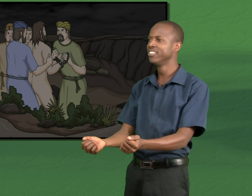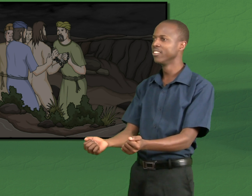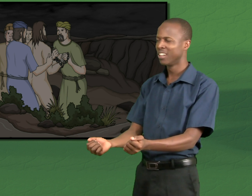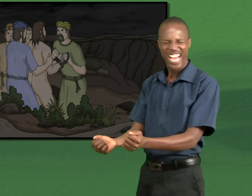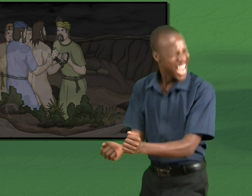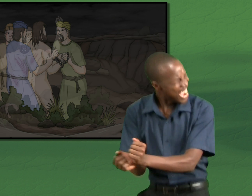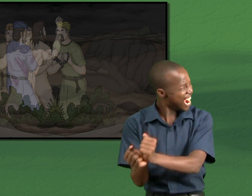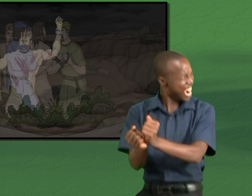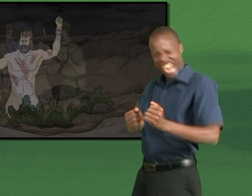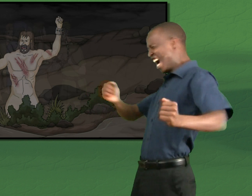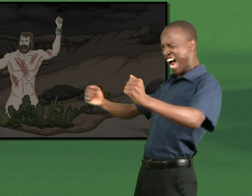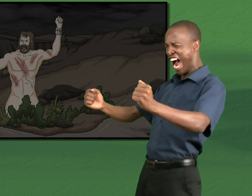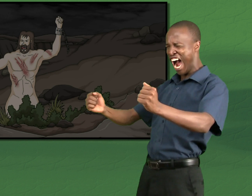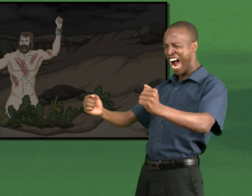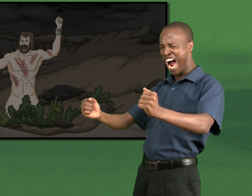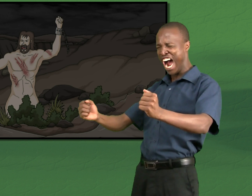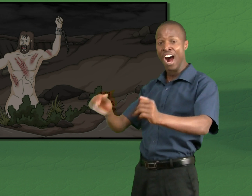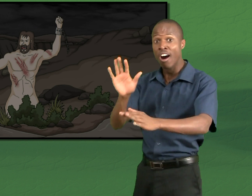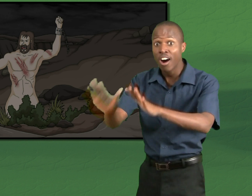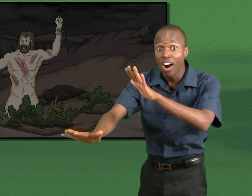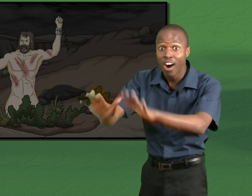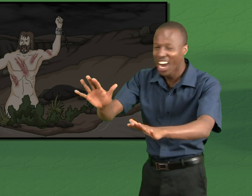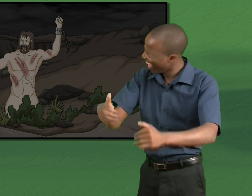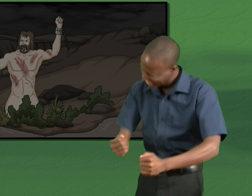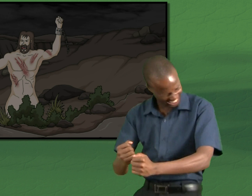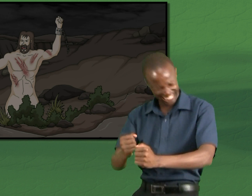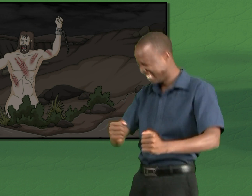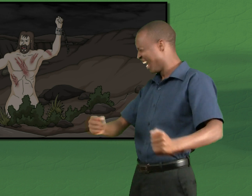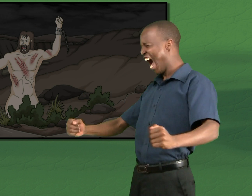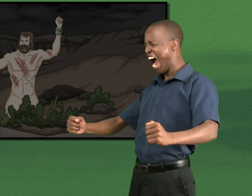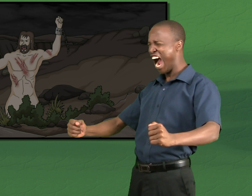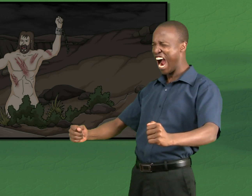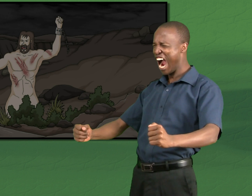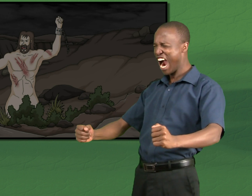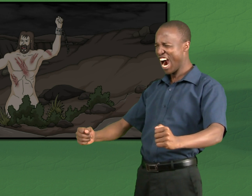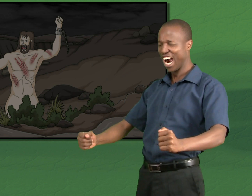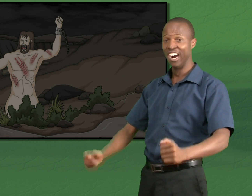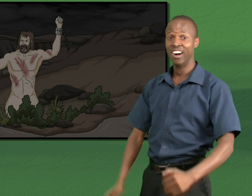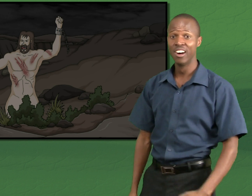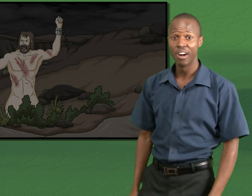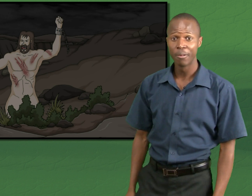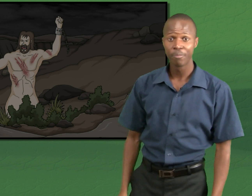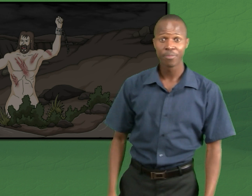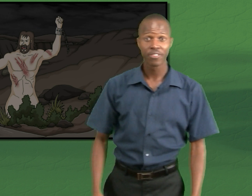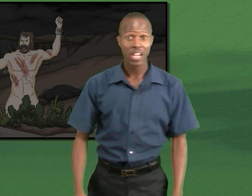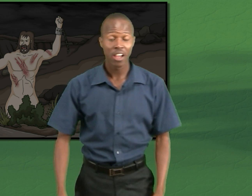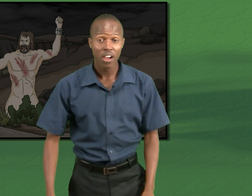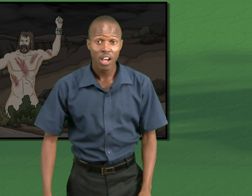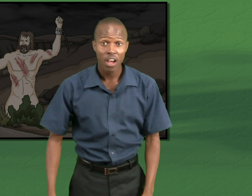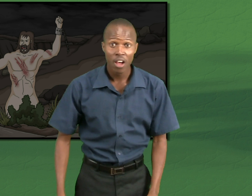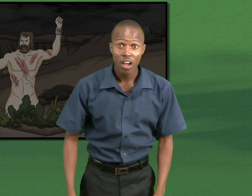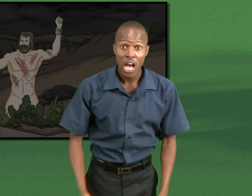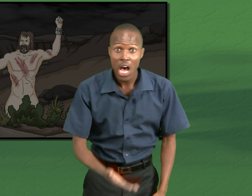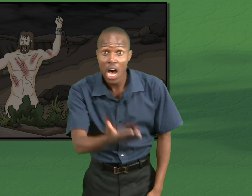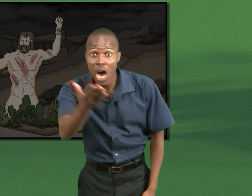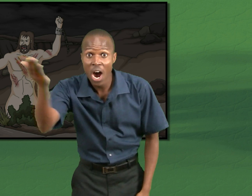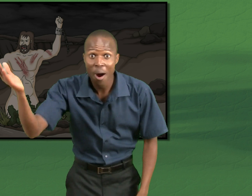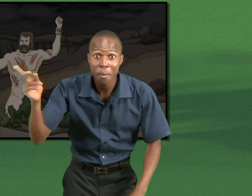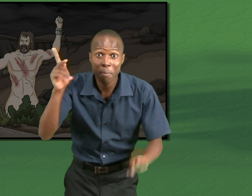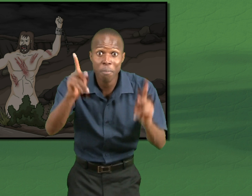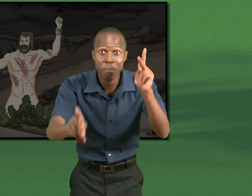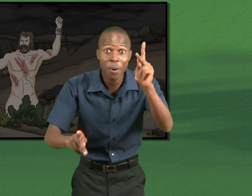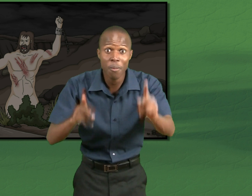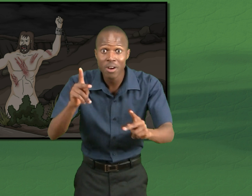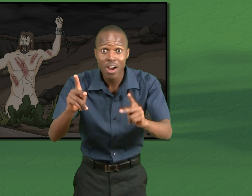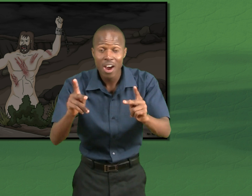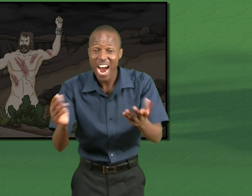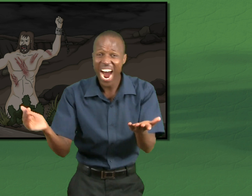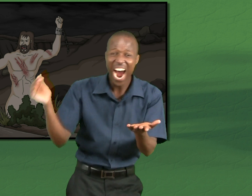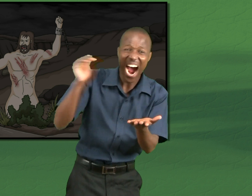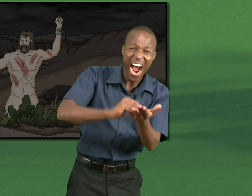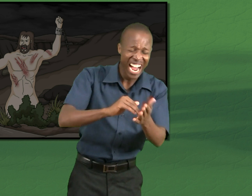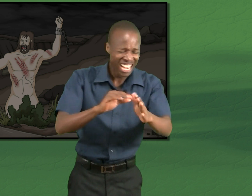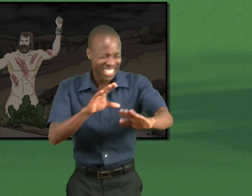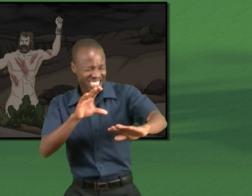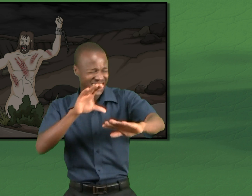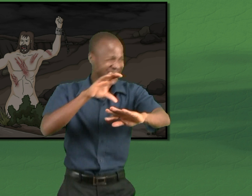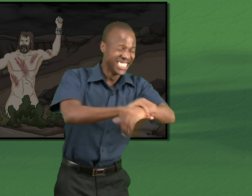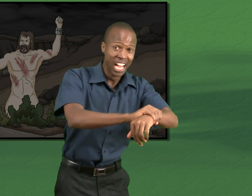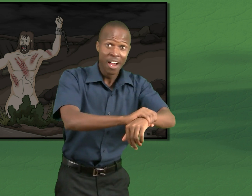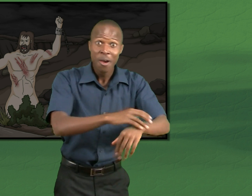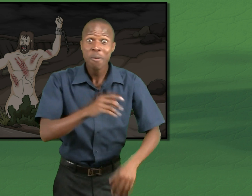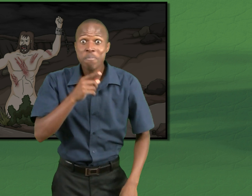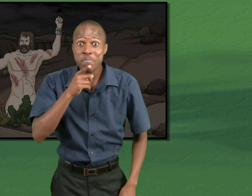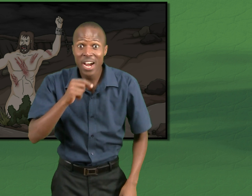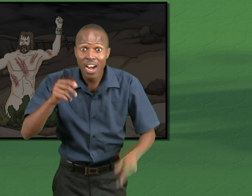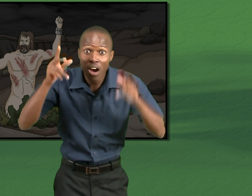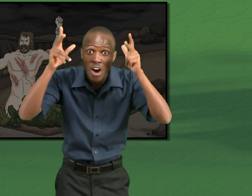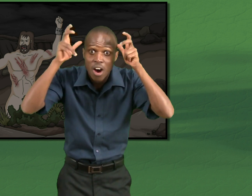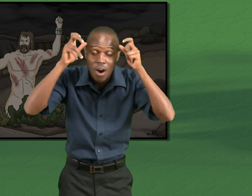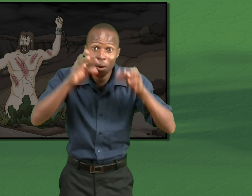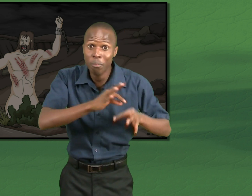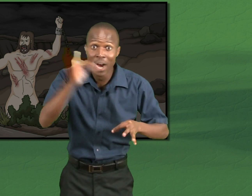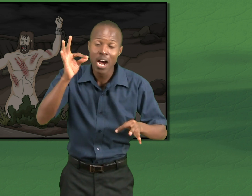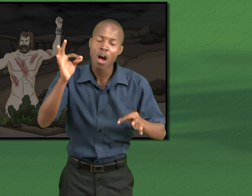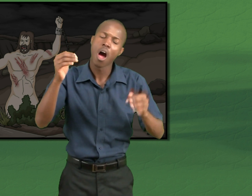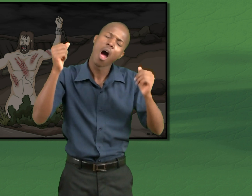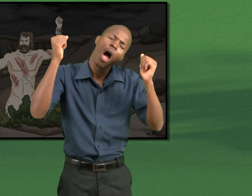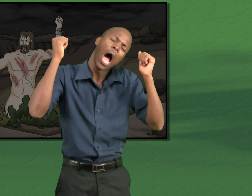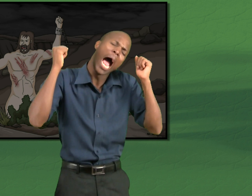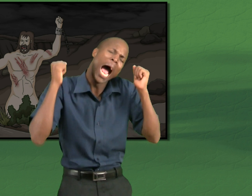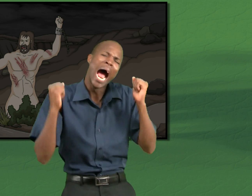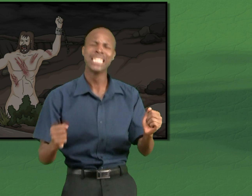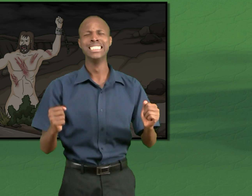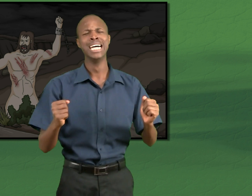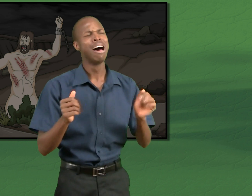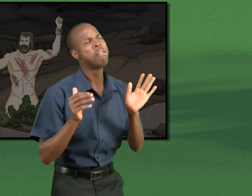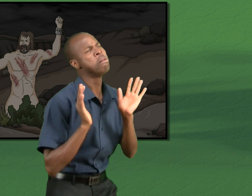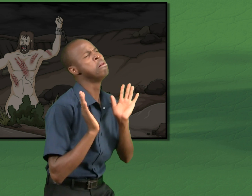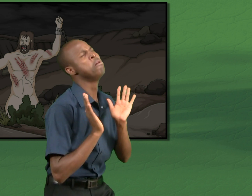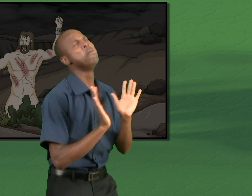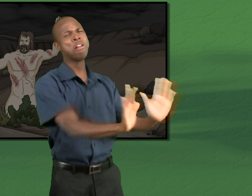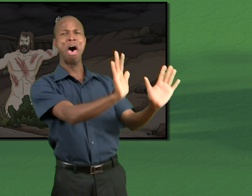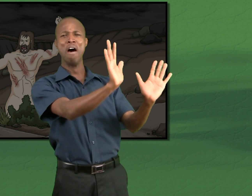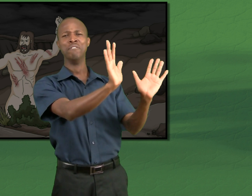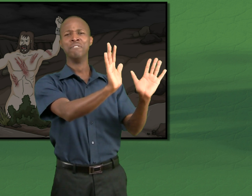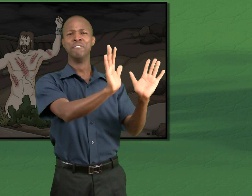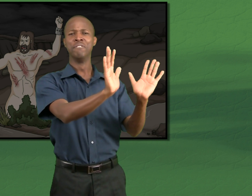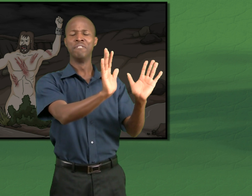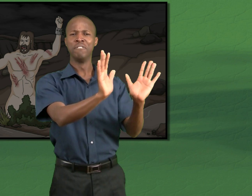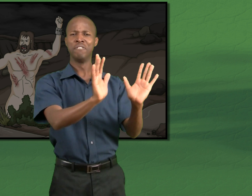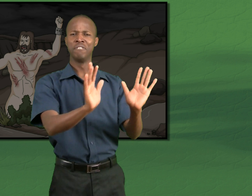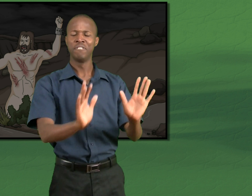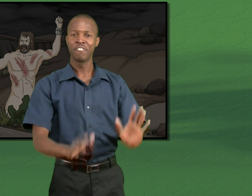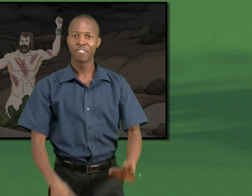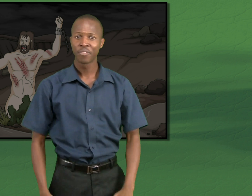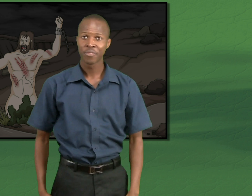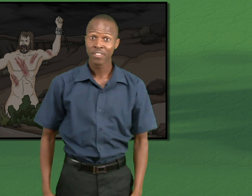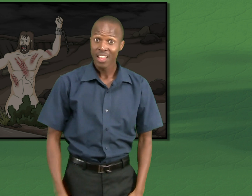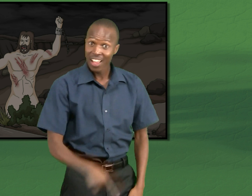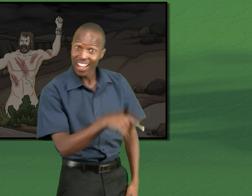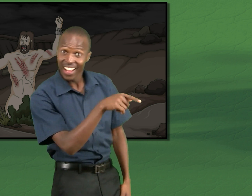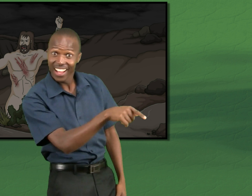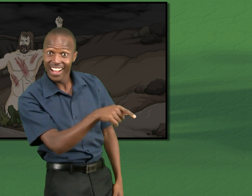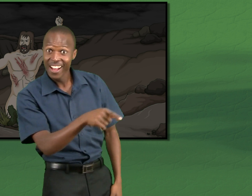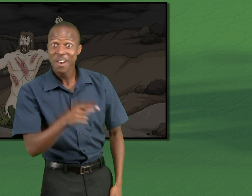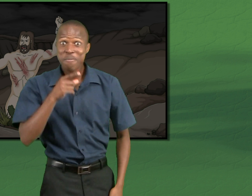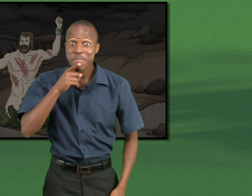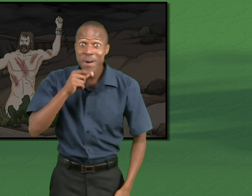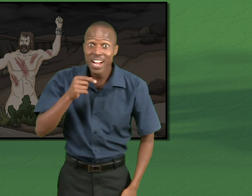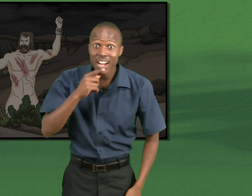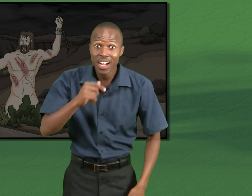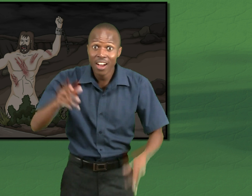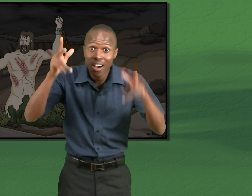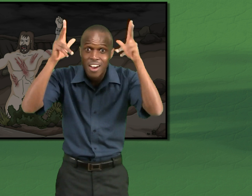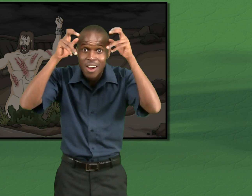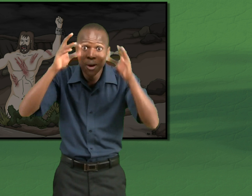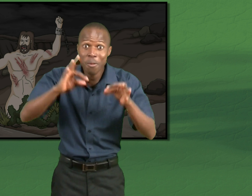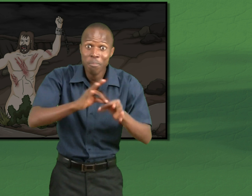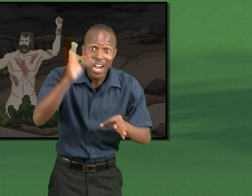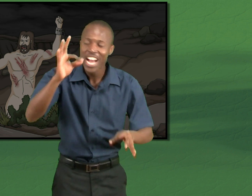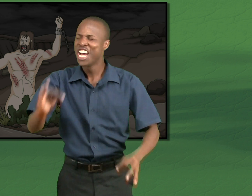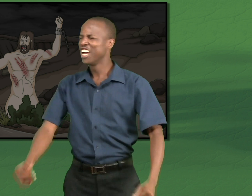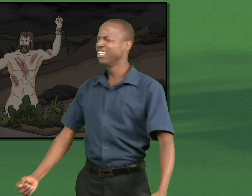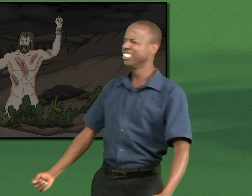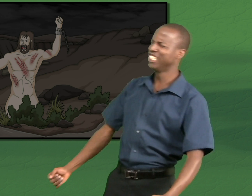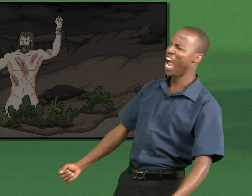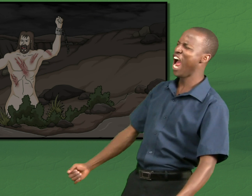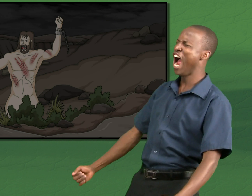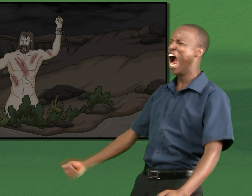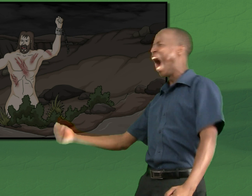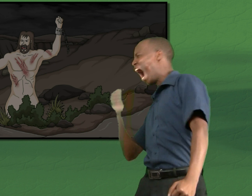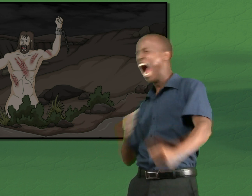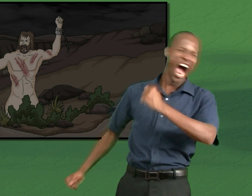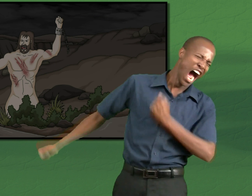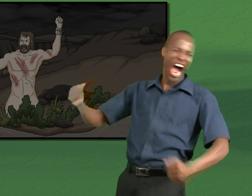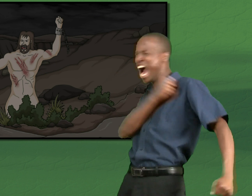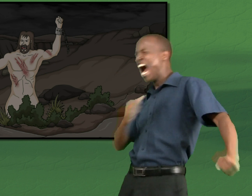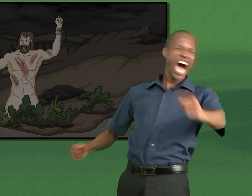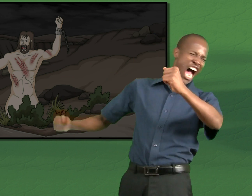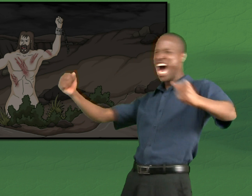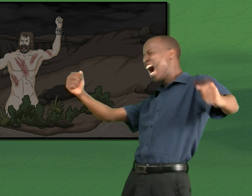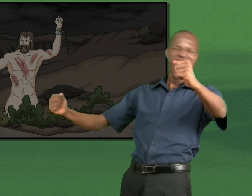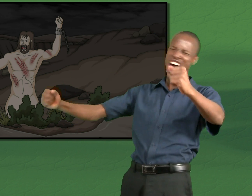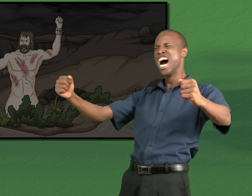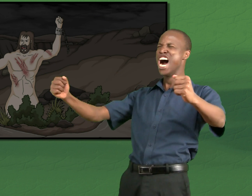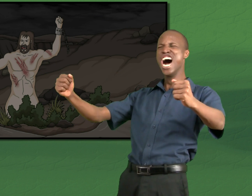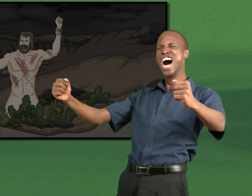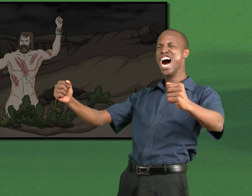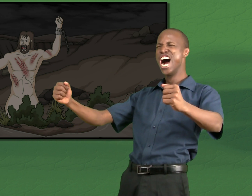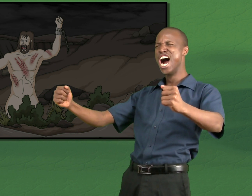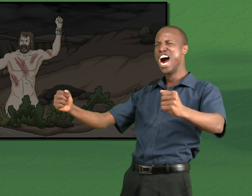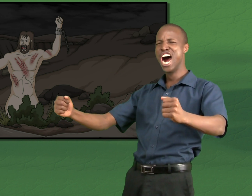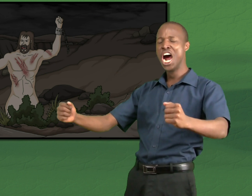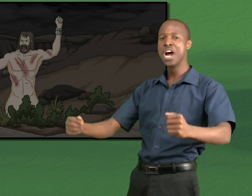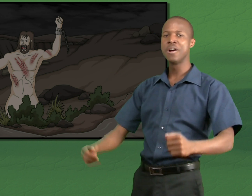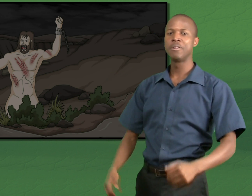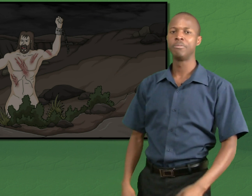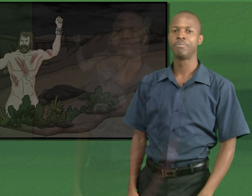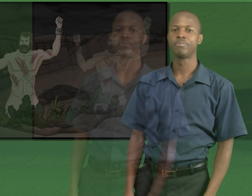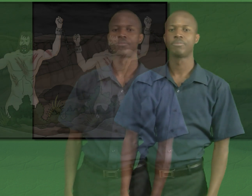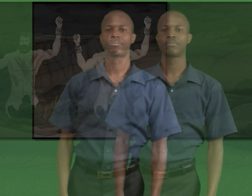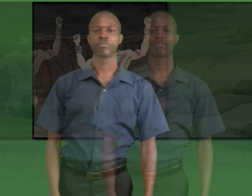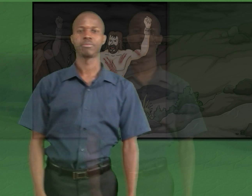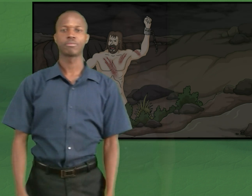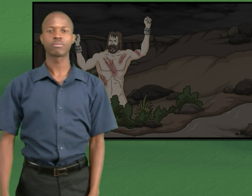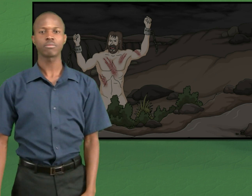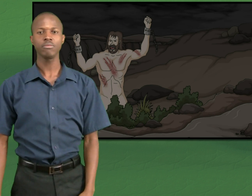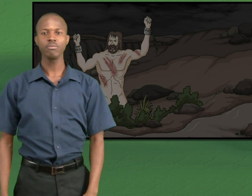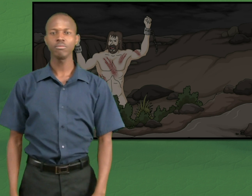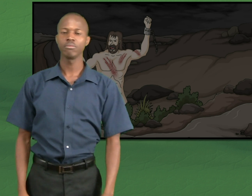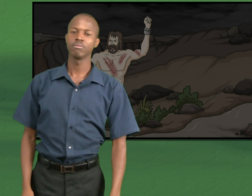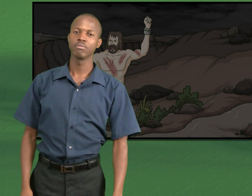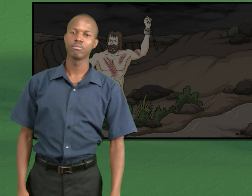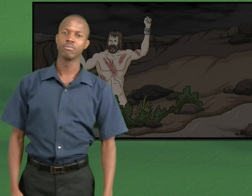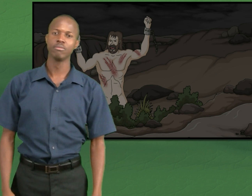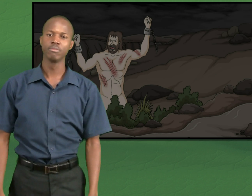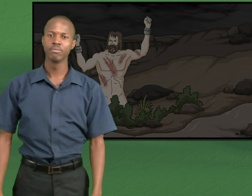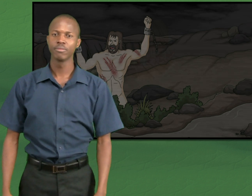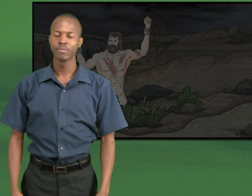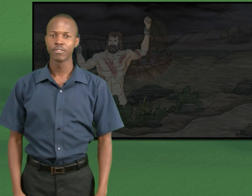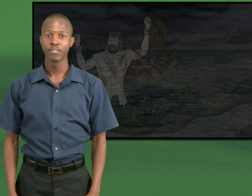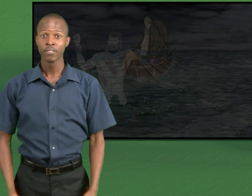Now there was no one with the strength to subdue him.